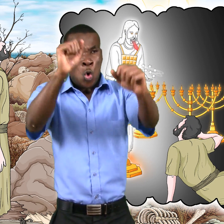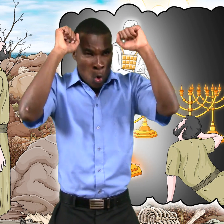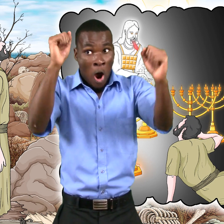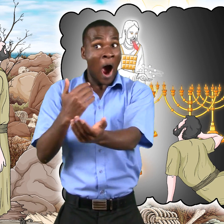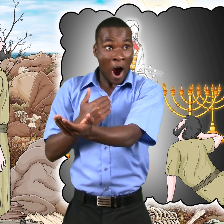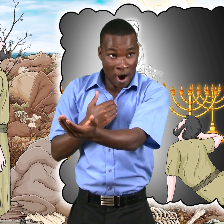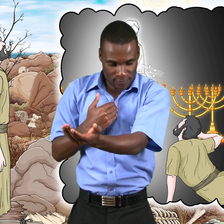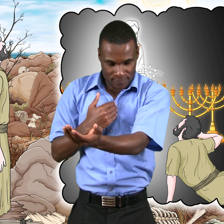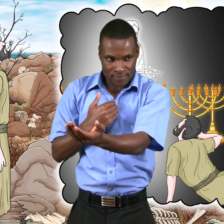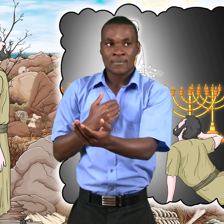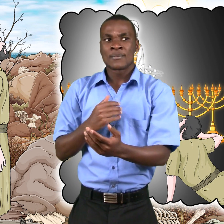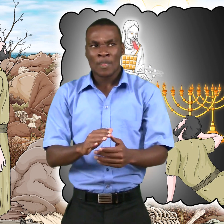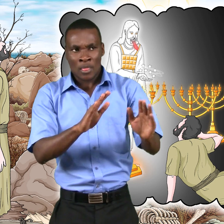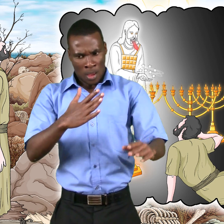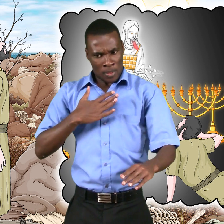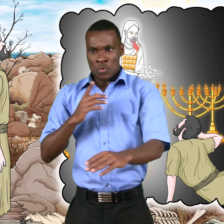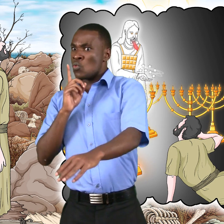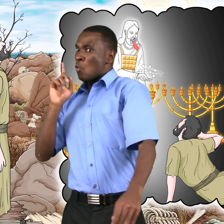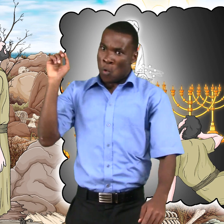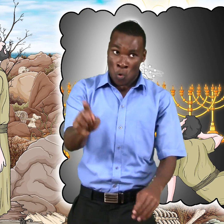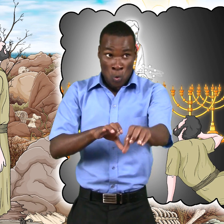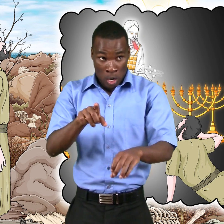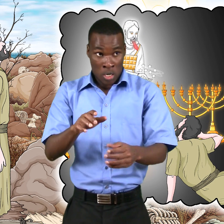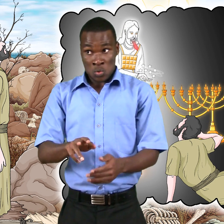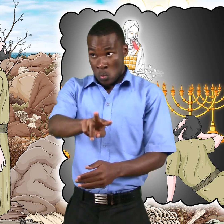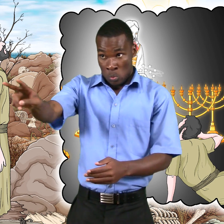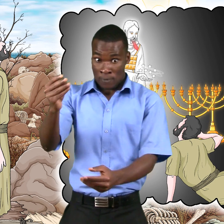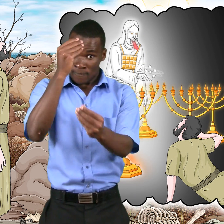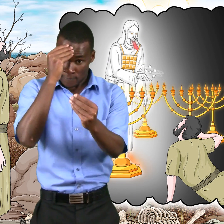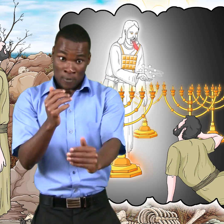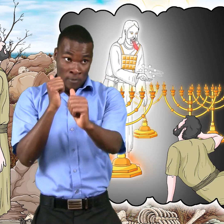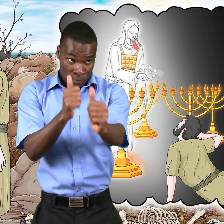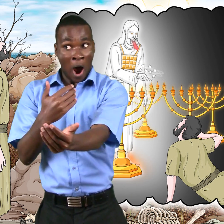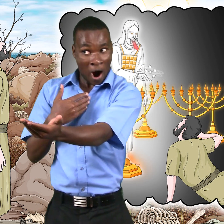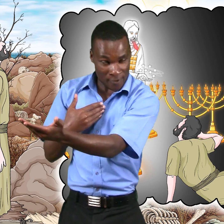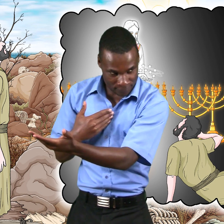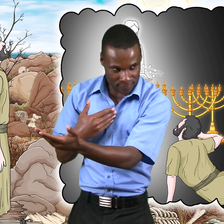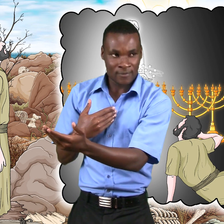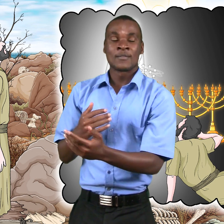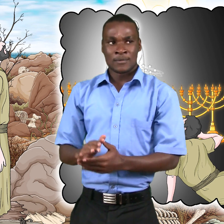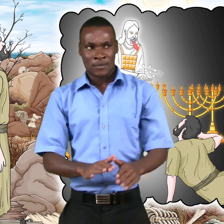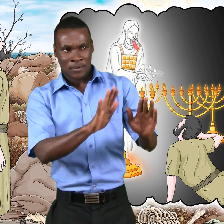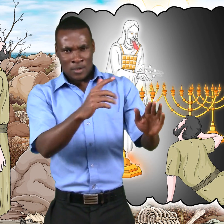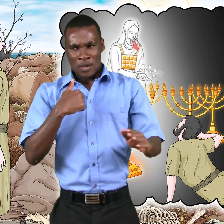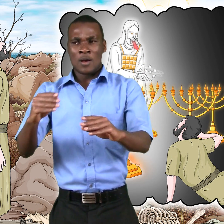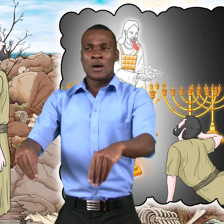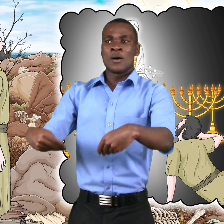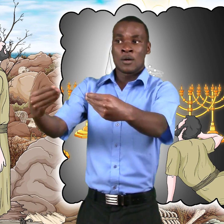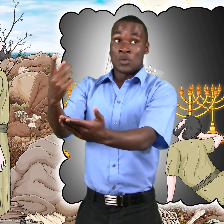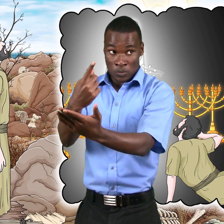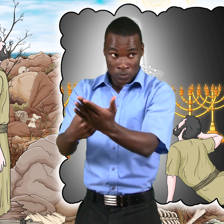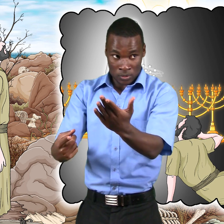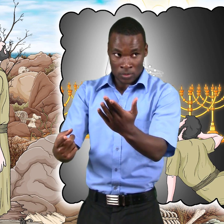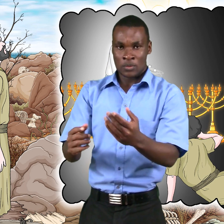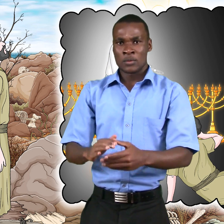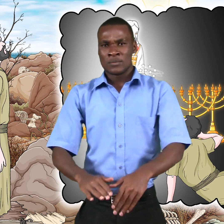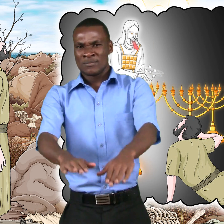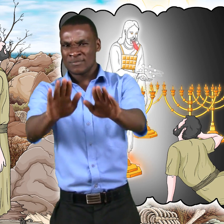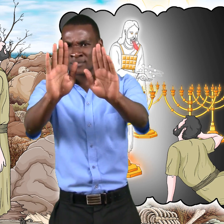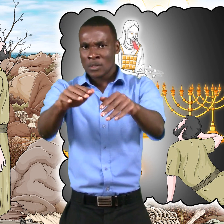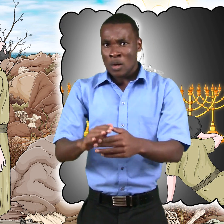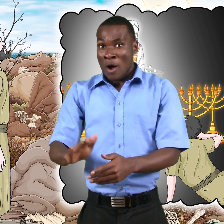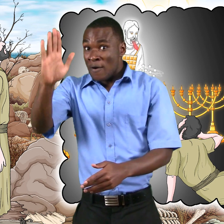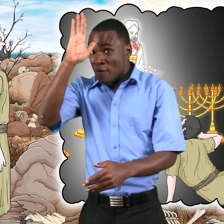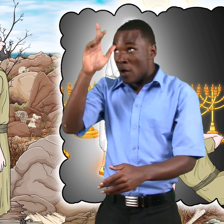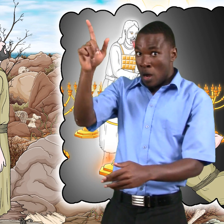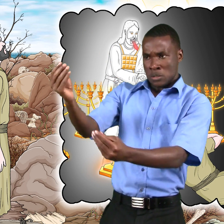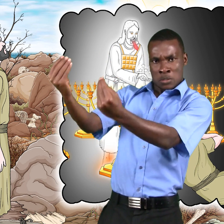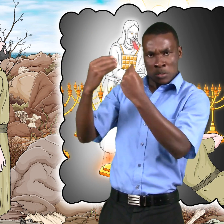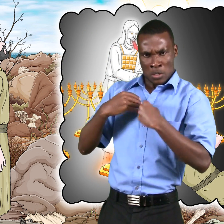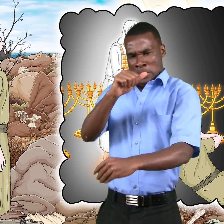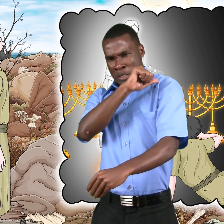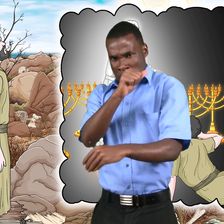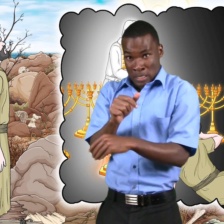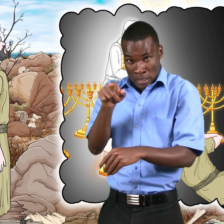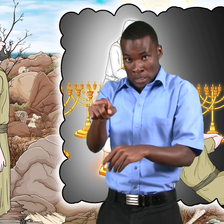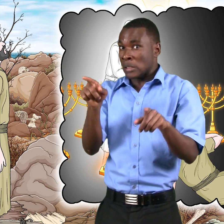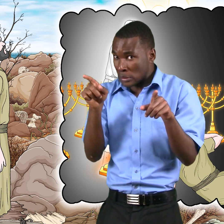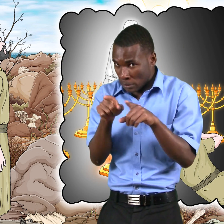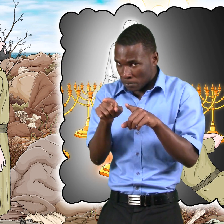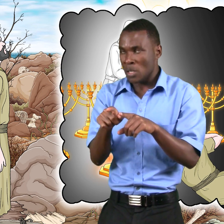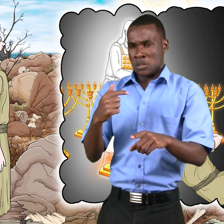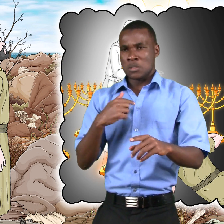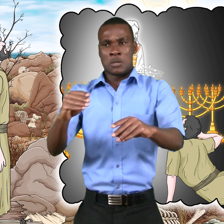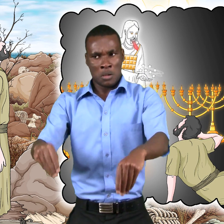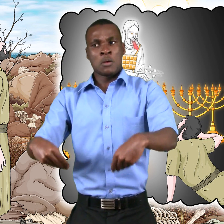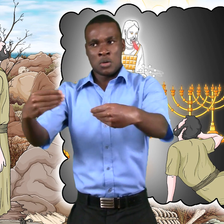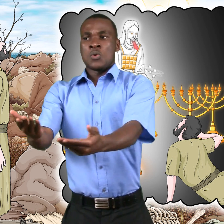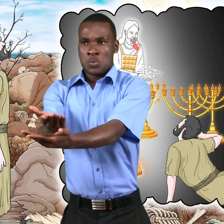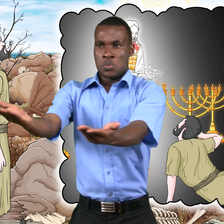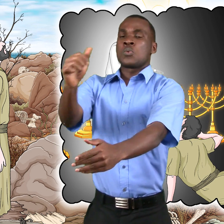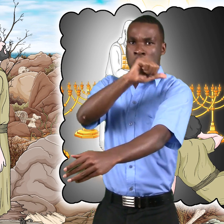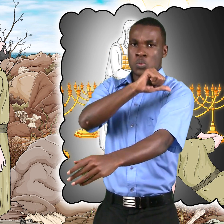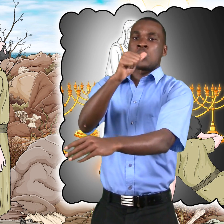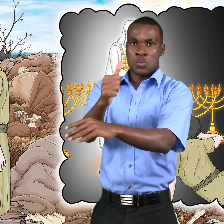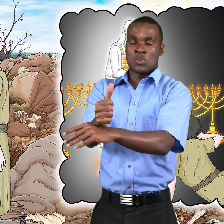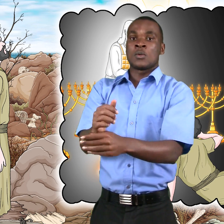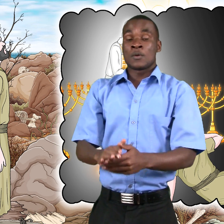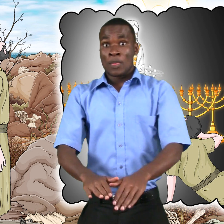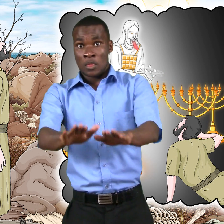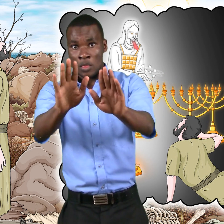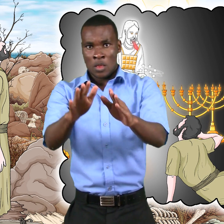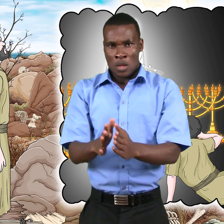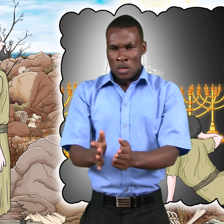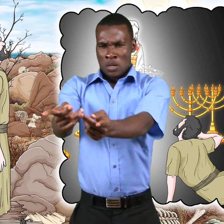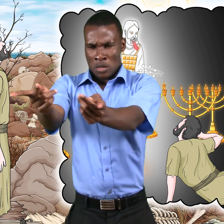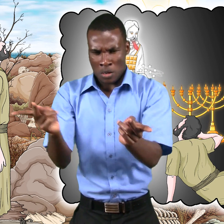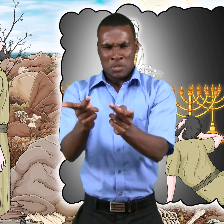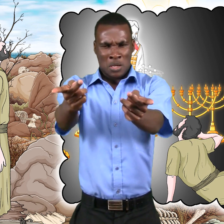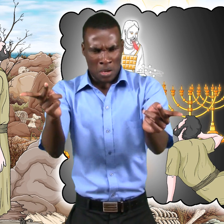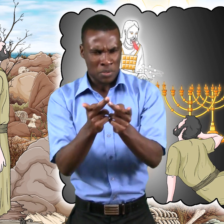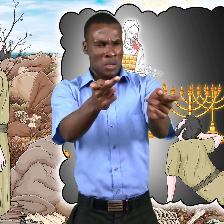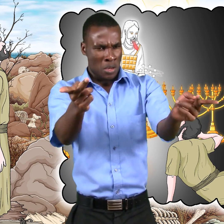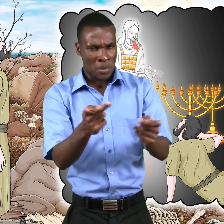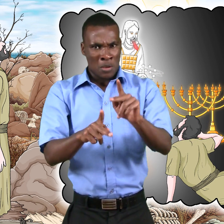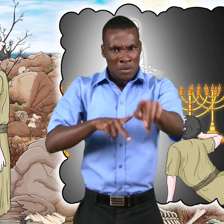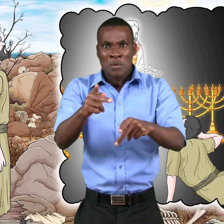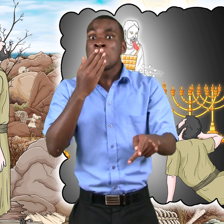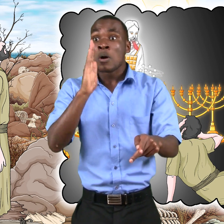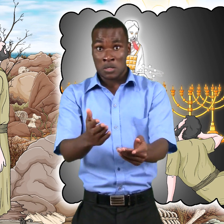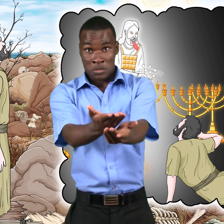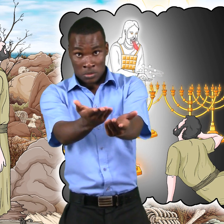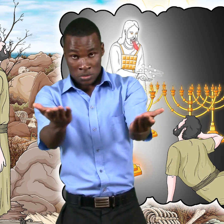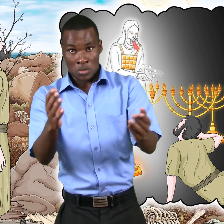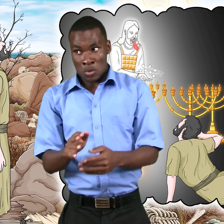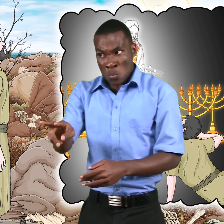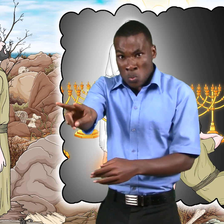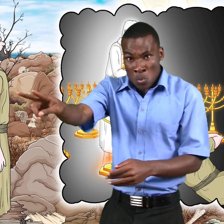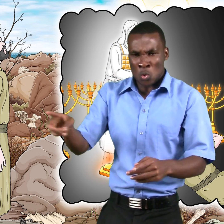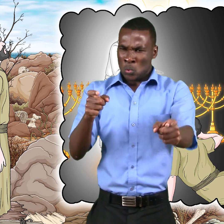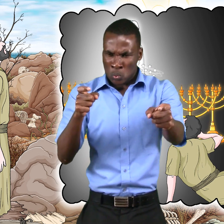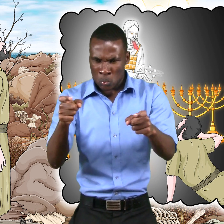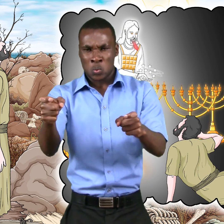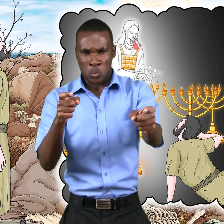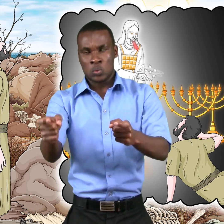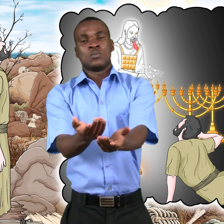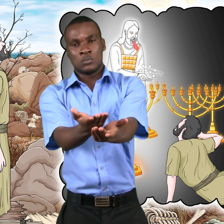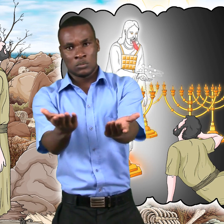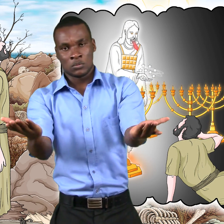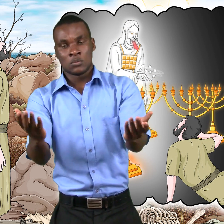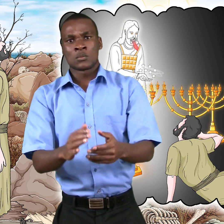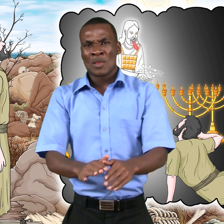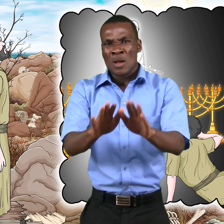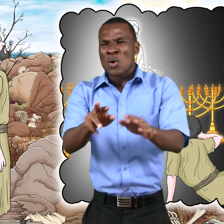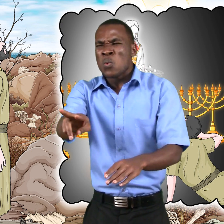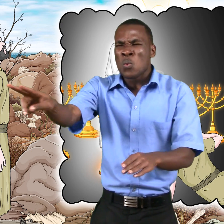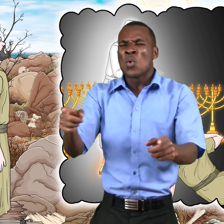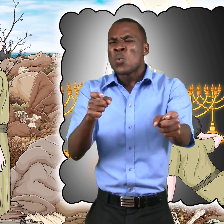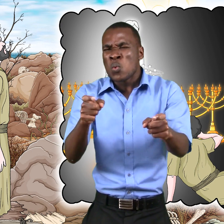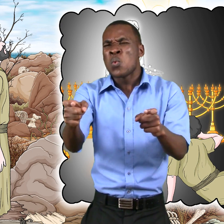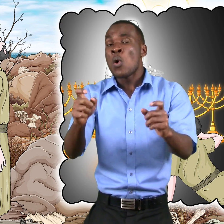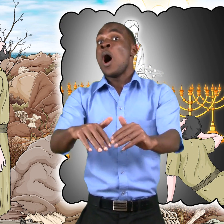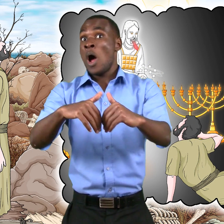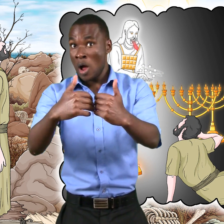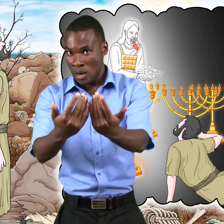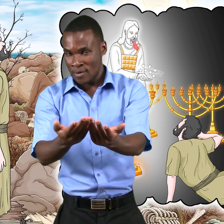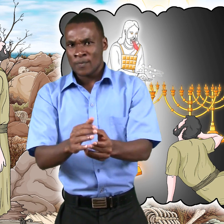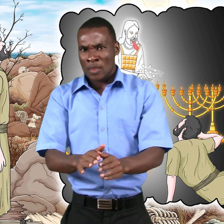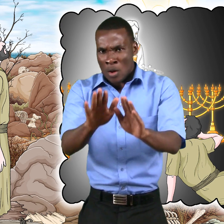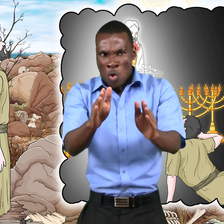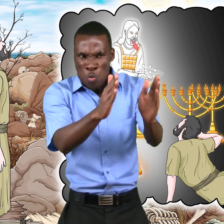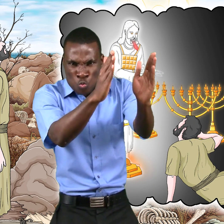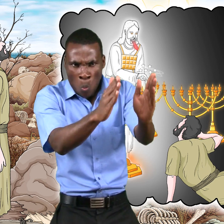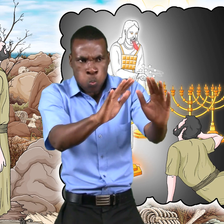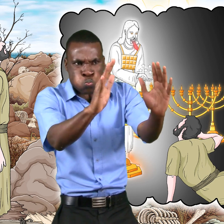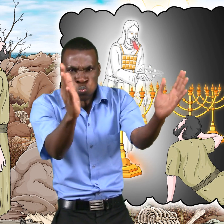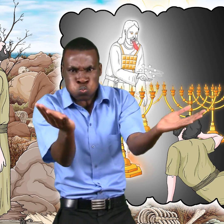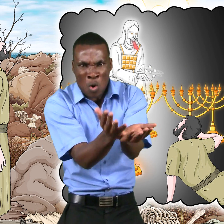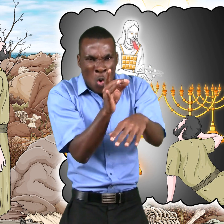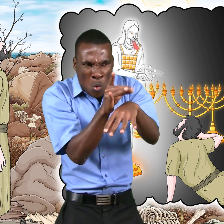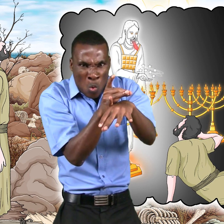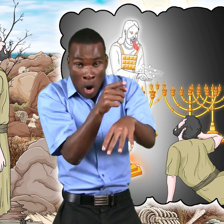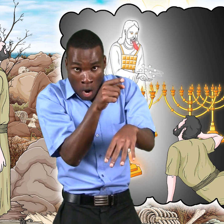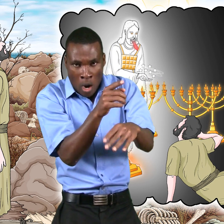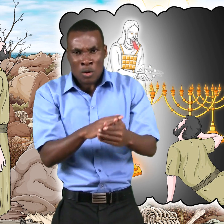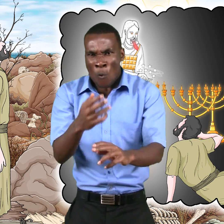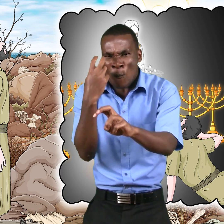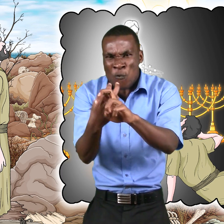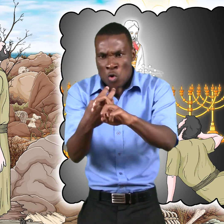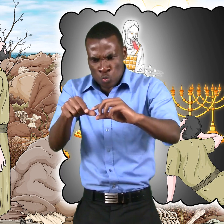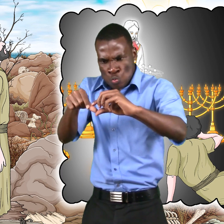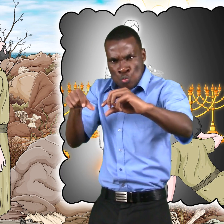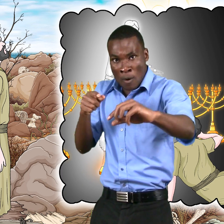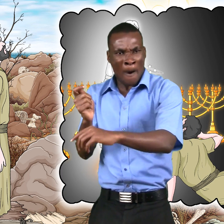And to the one who overcomes and continues in My work until the end, I will give authority over the nations.